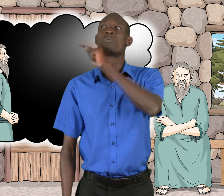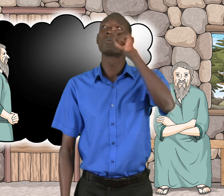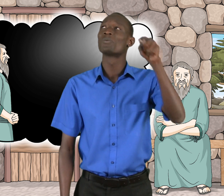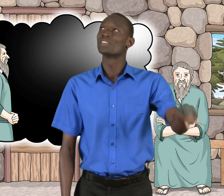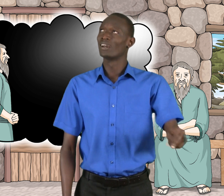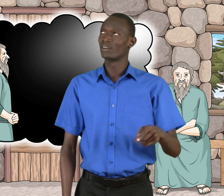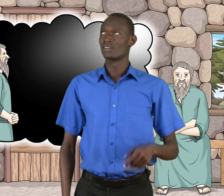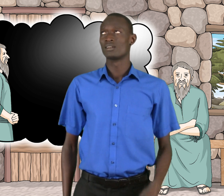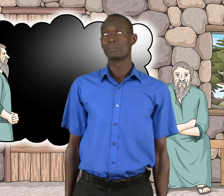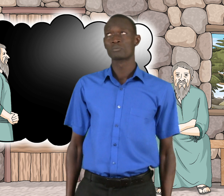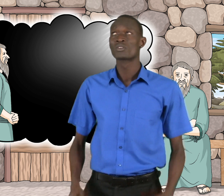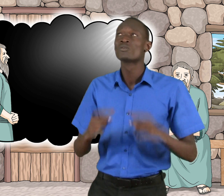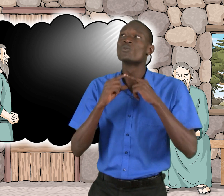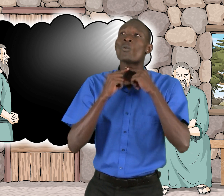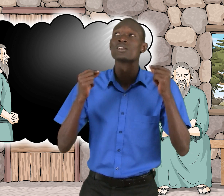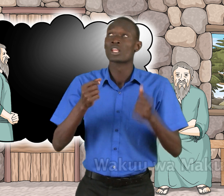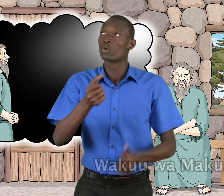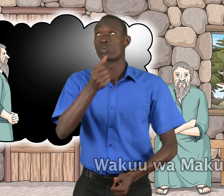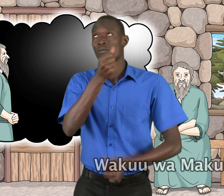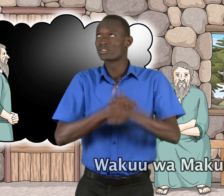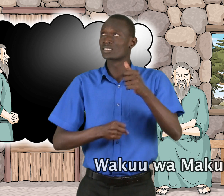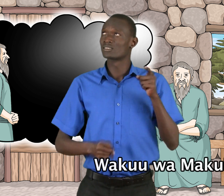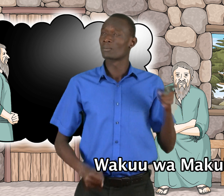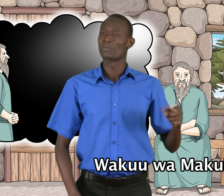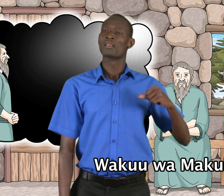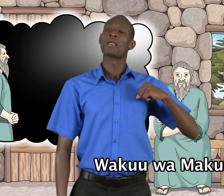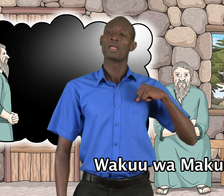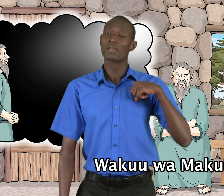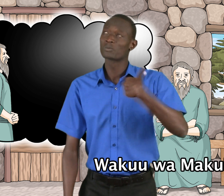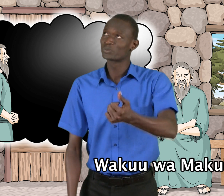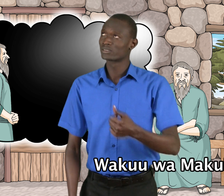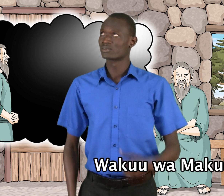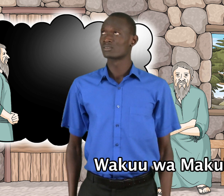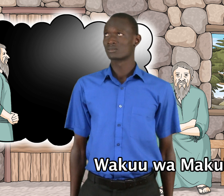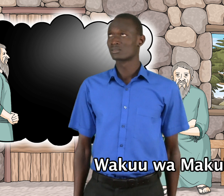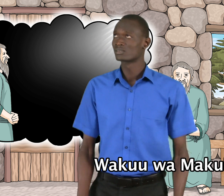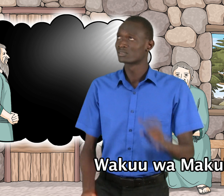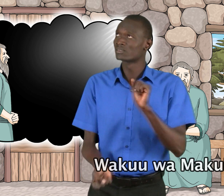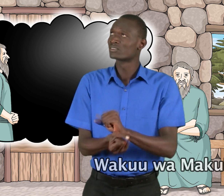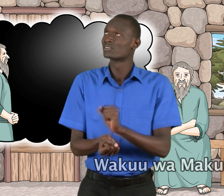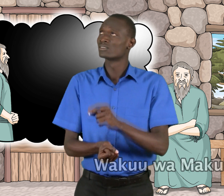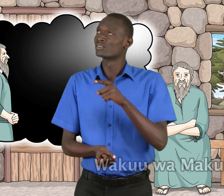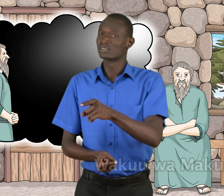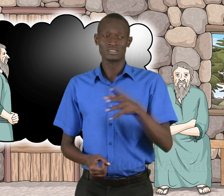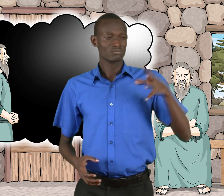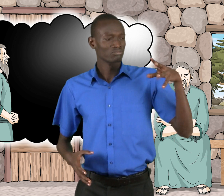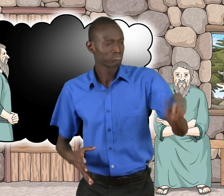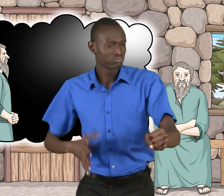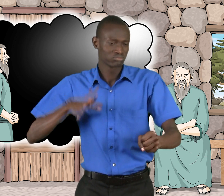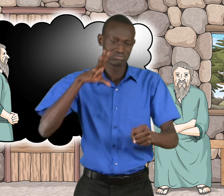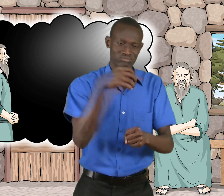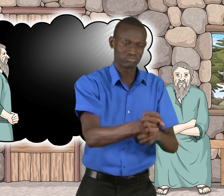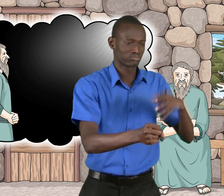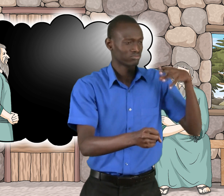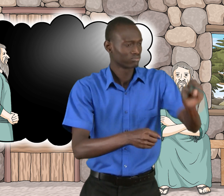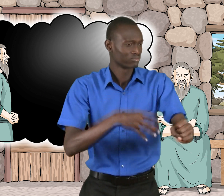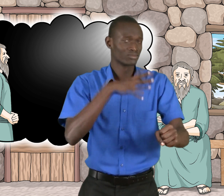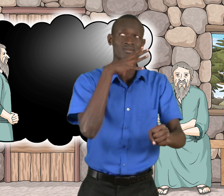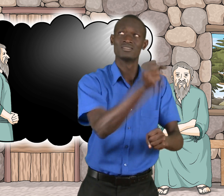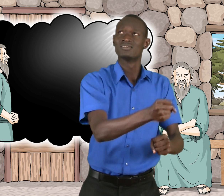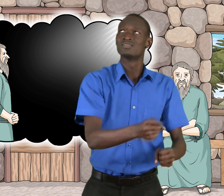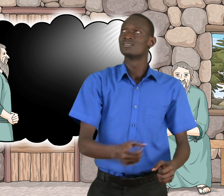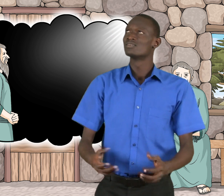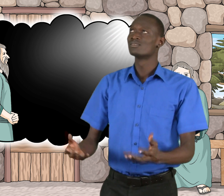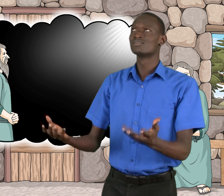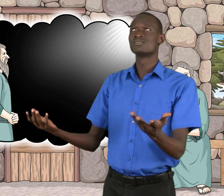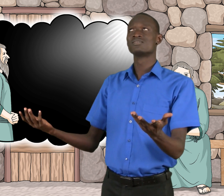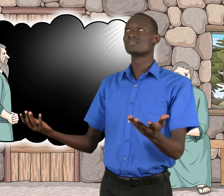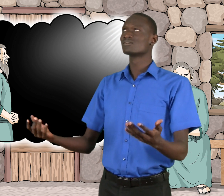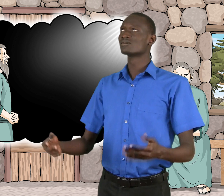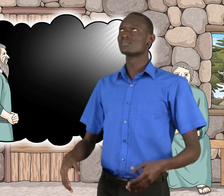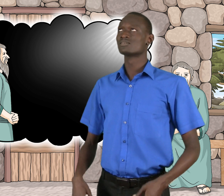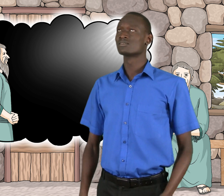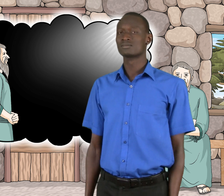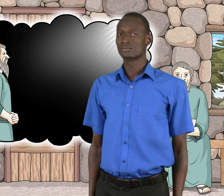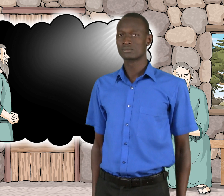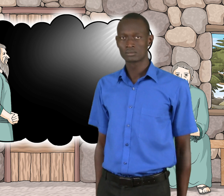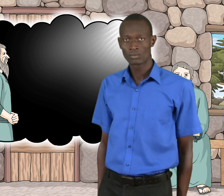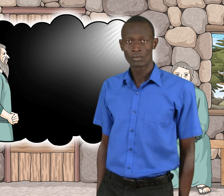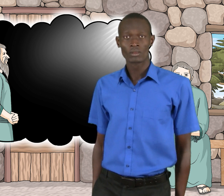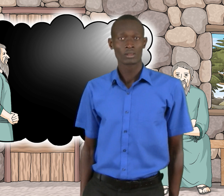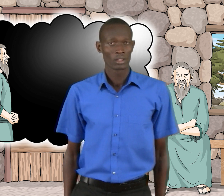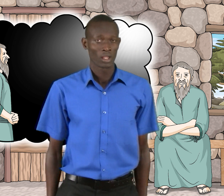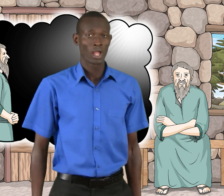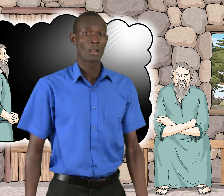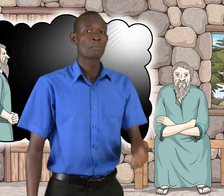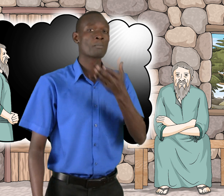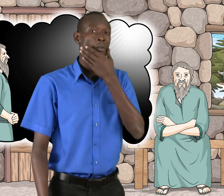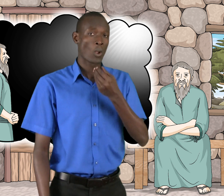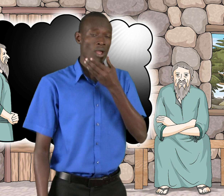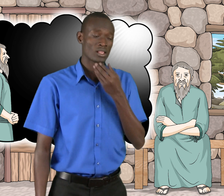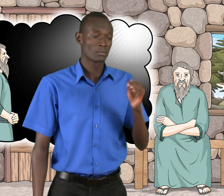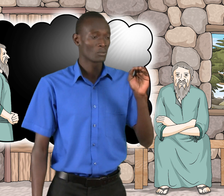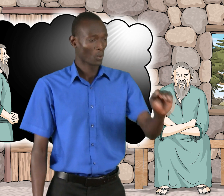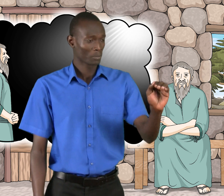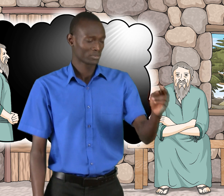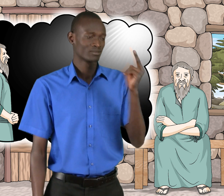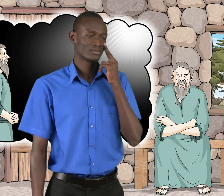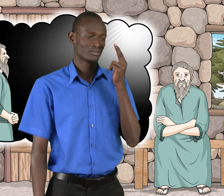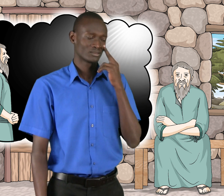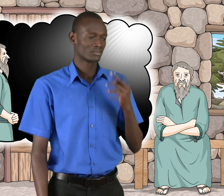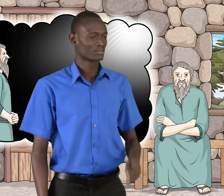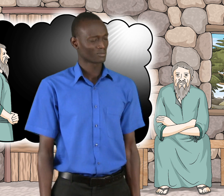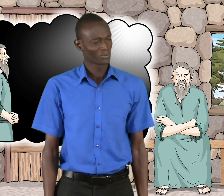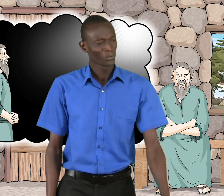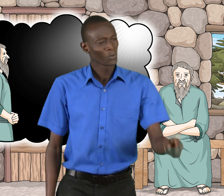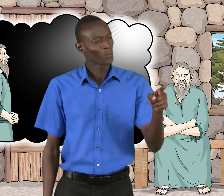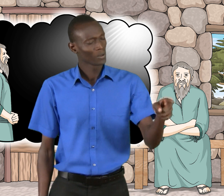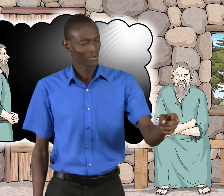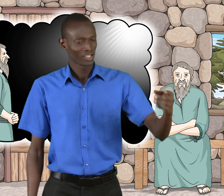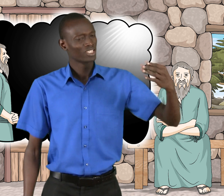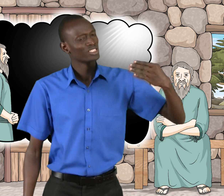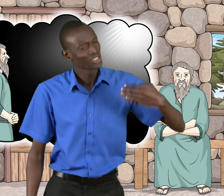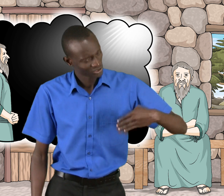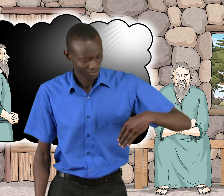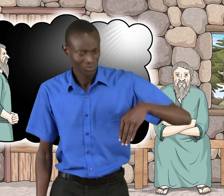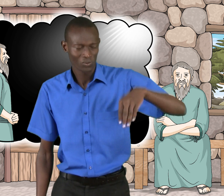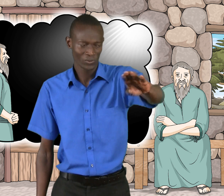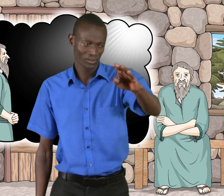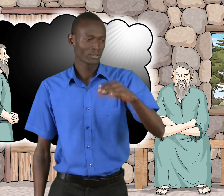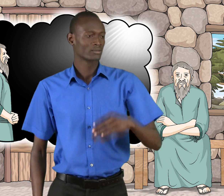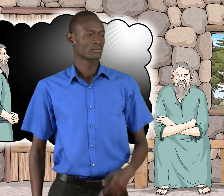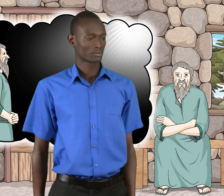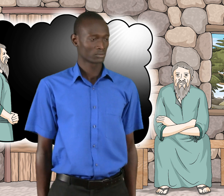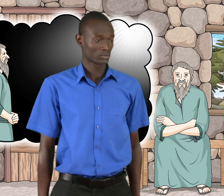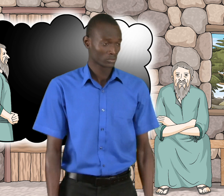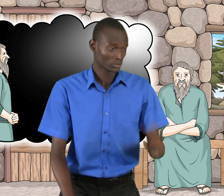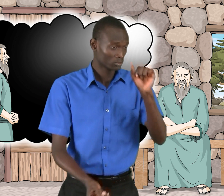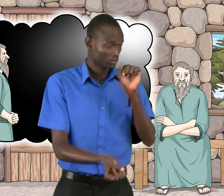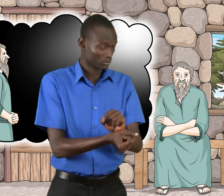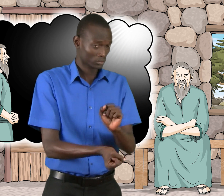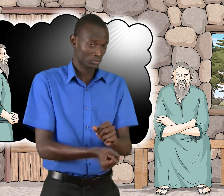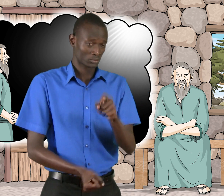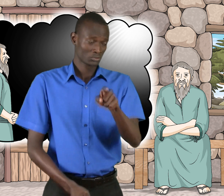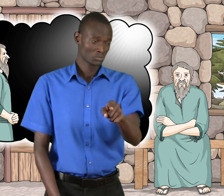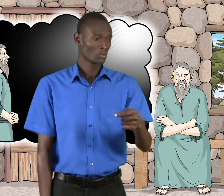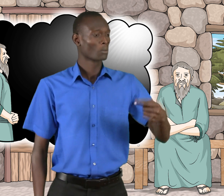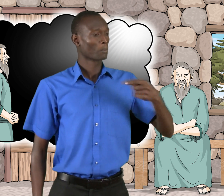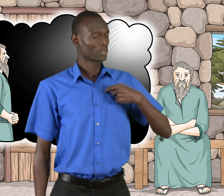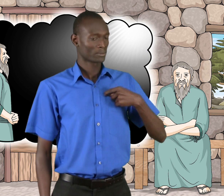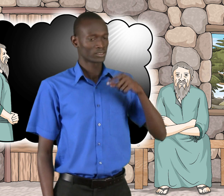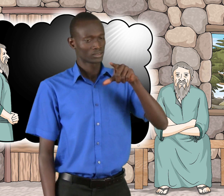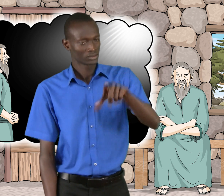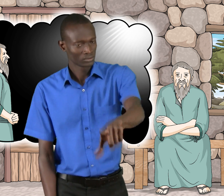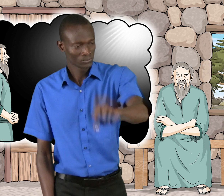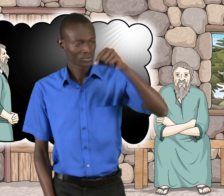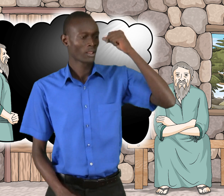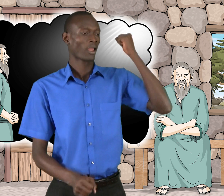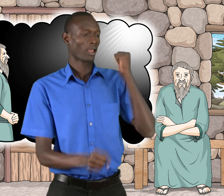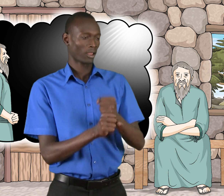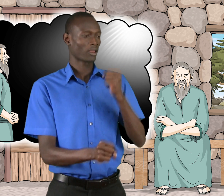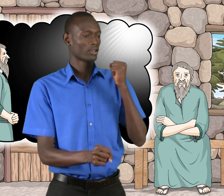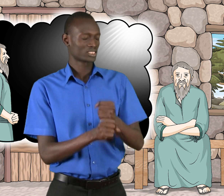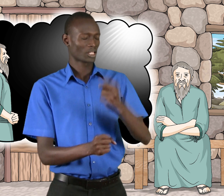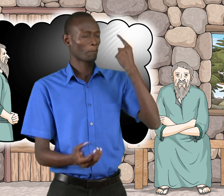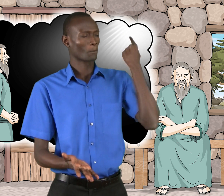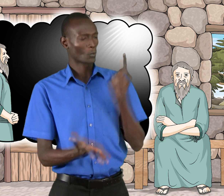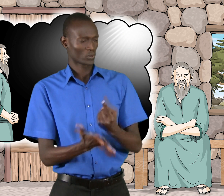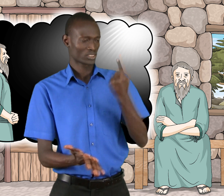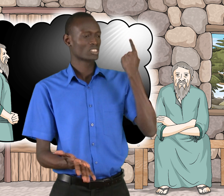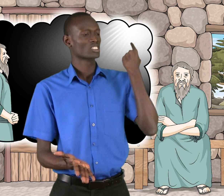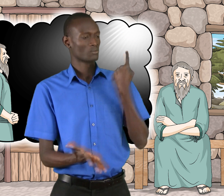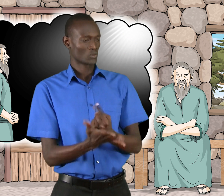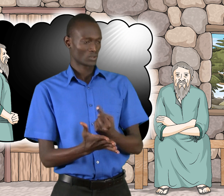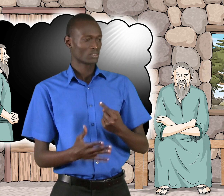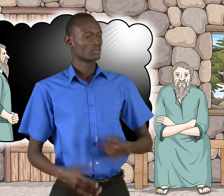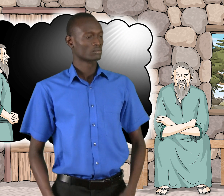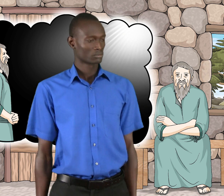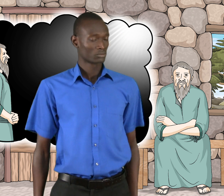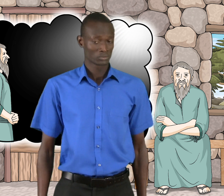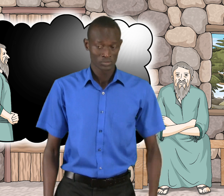And now he is here with authority from the chief priests to arrest all who call on Your name.”